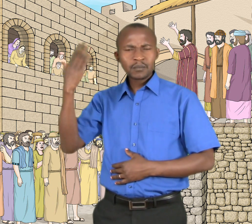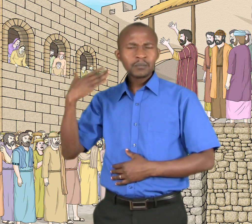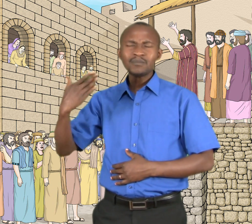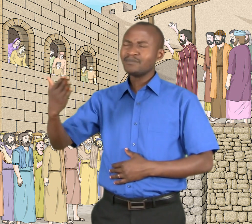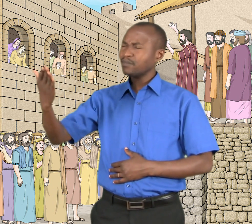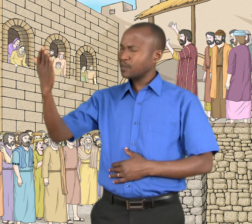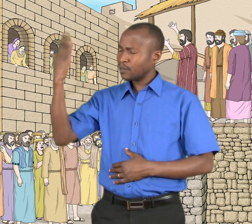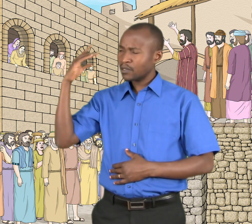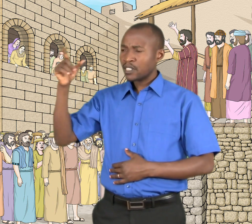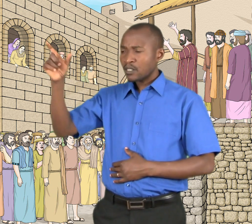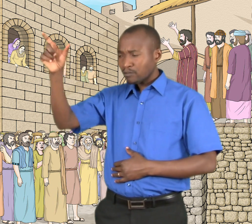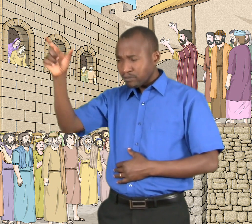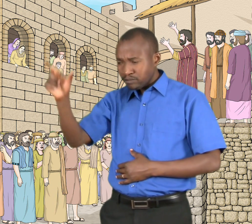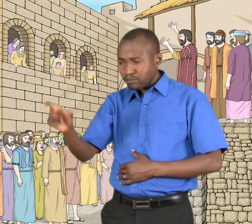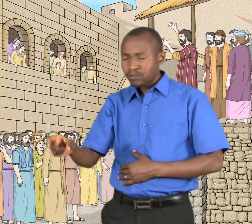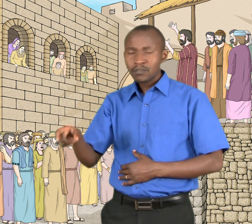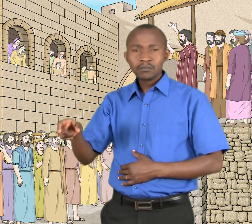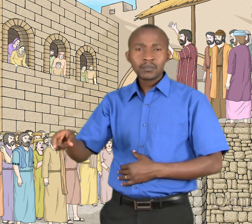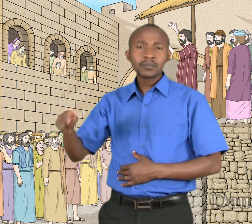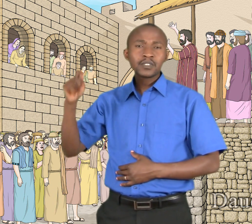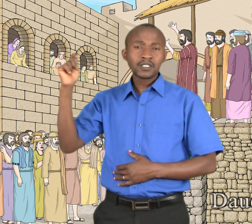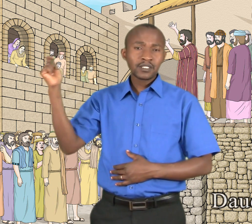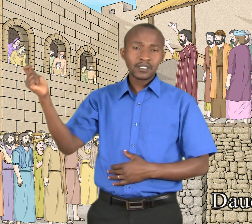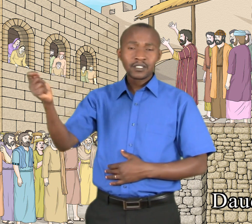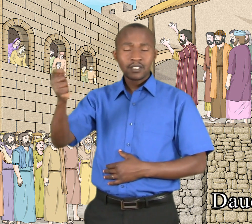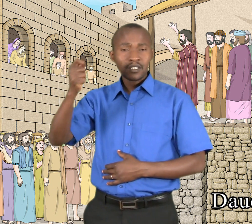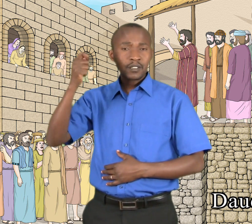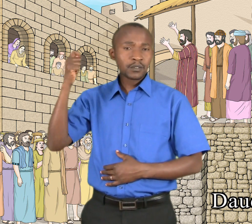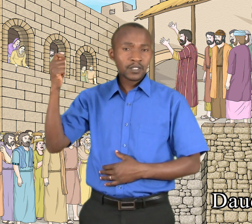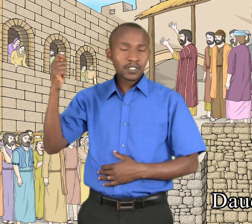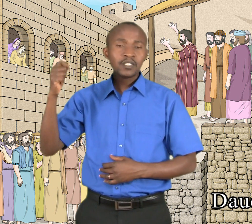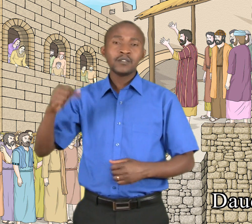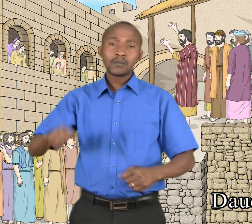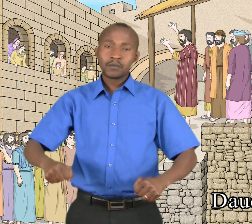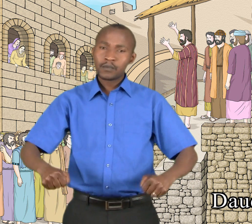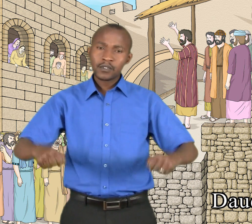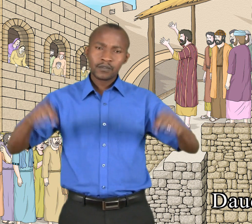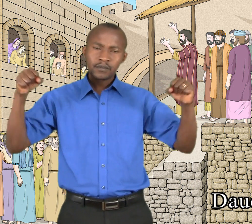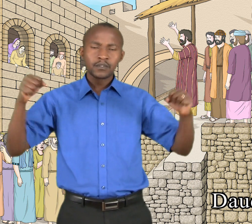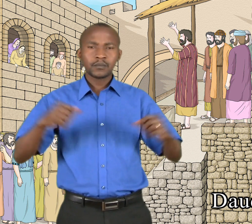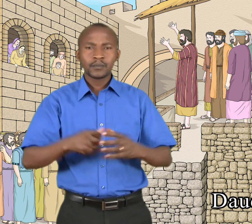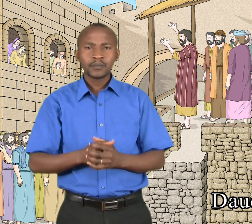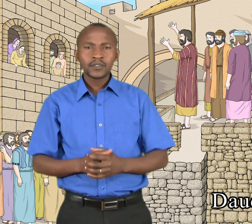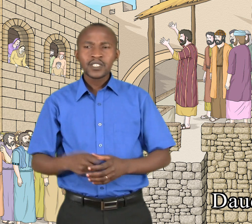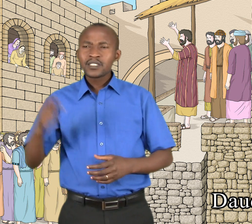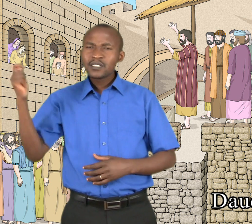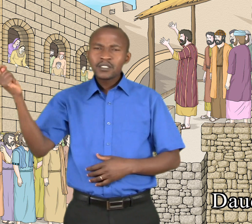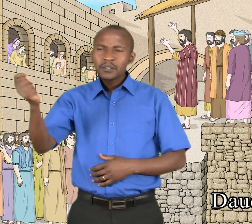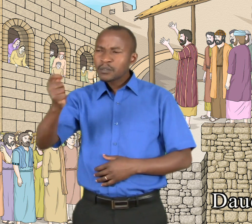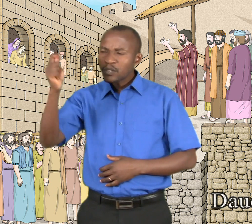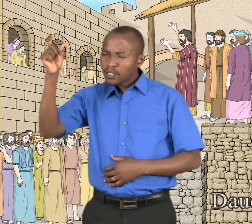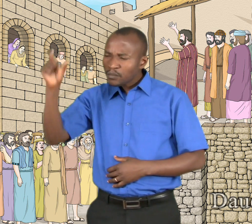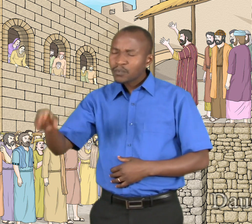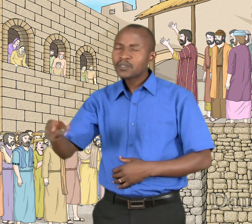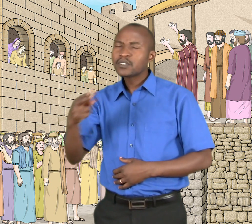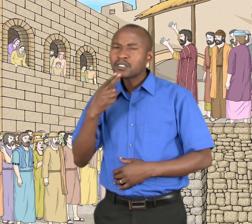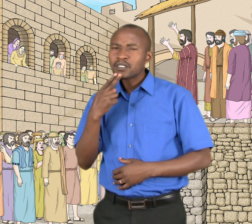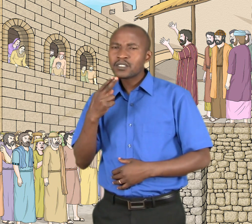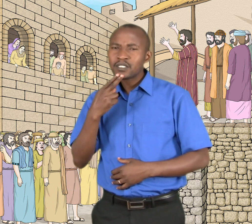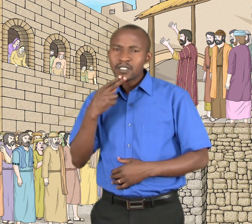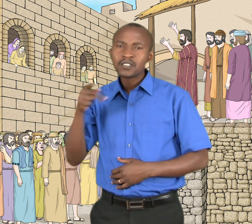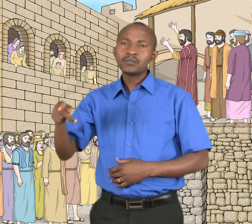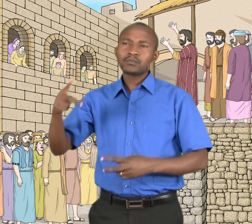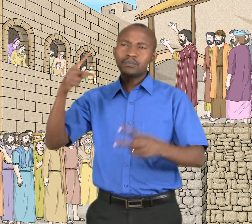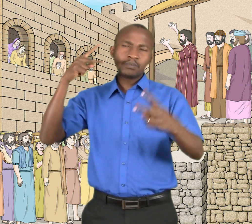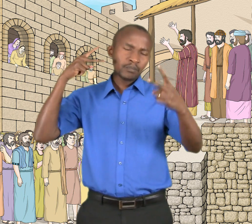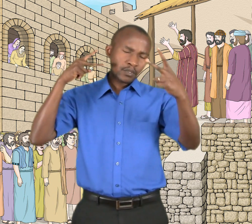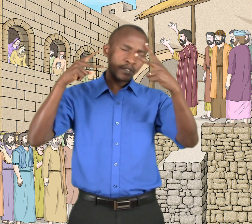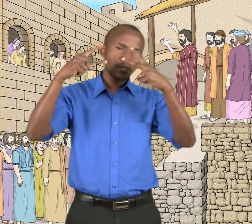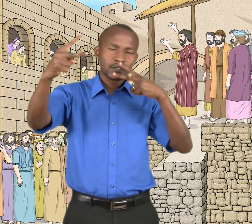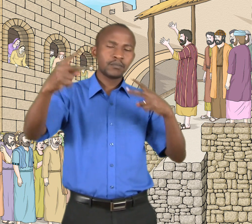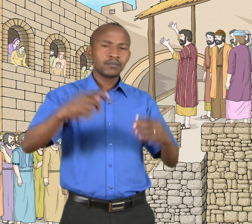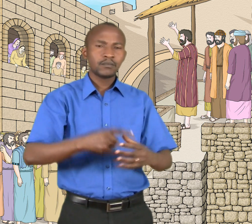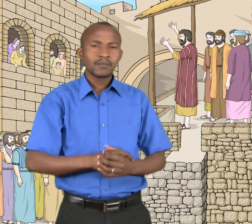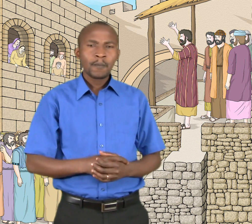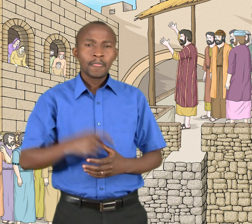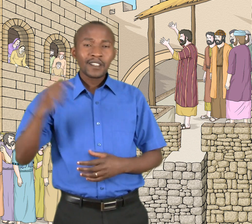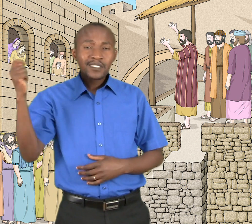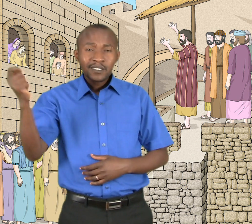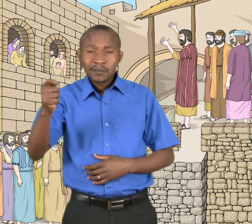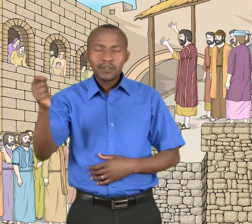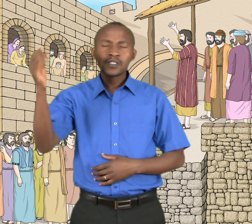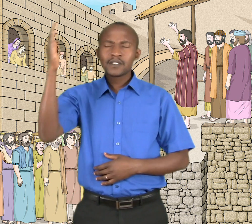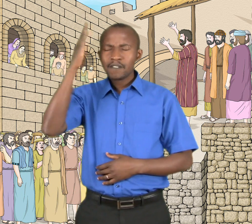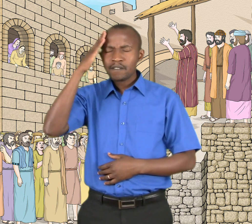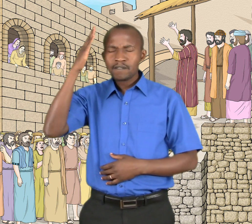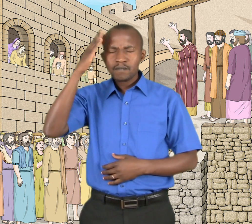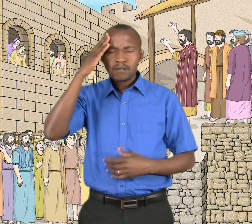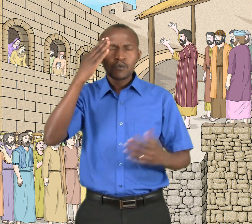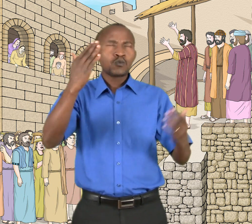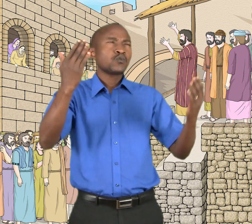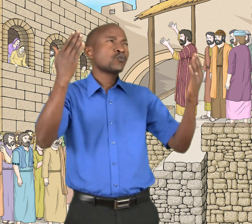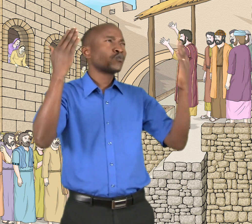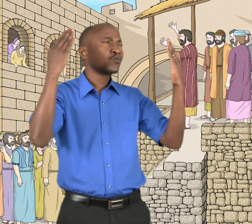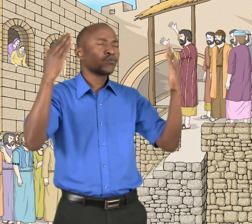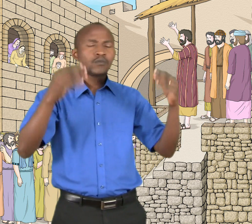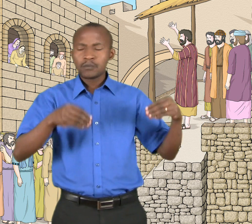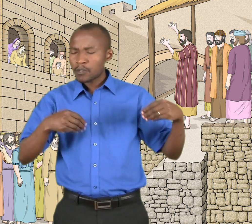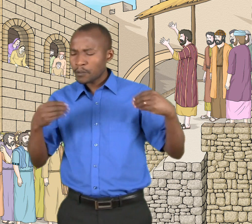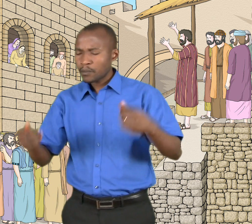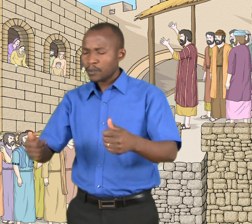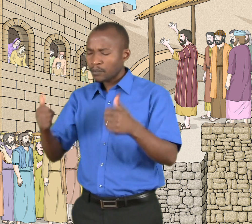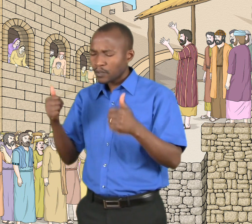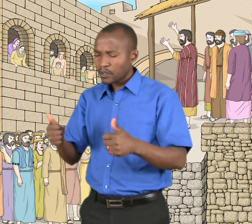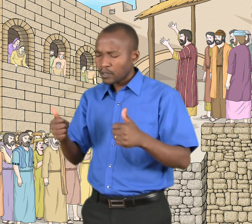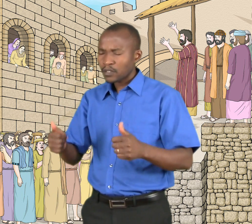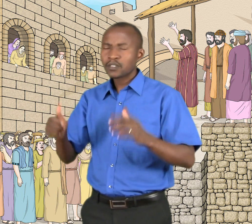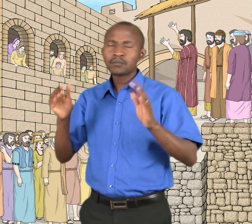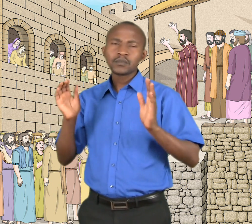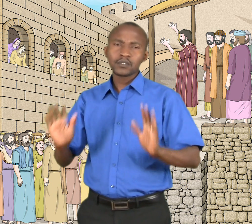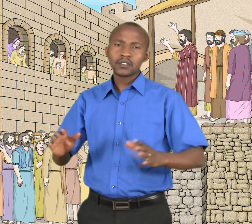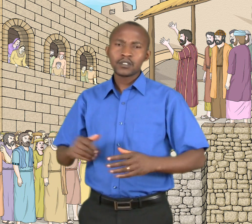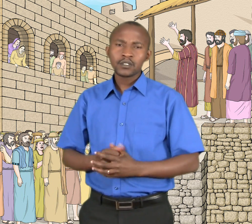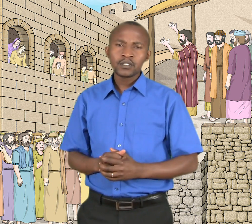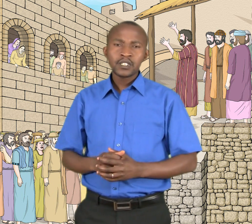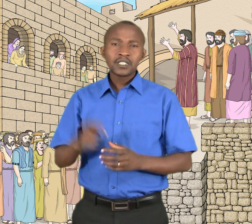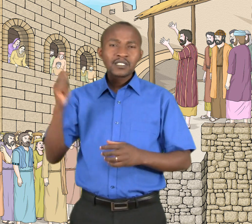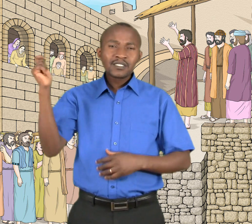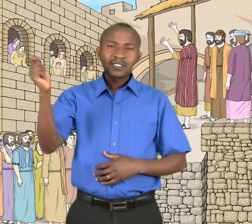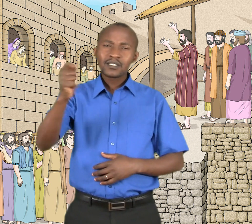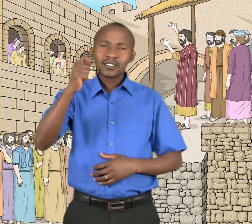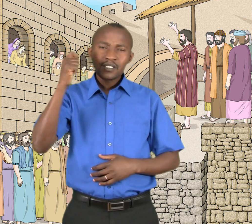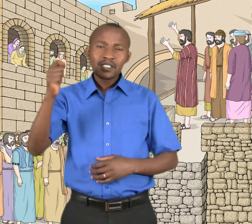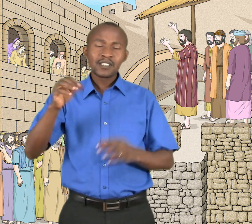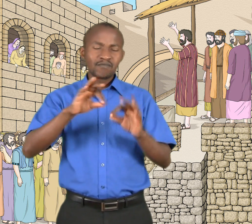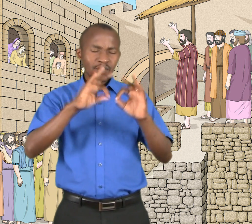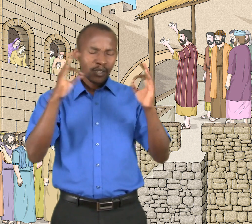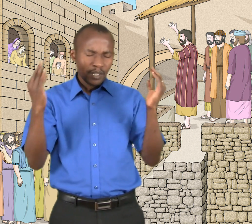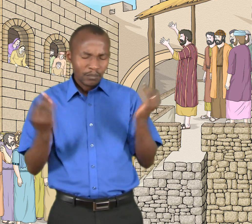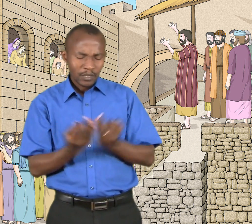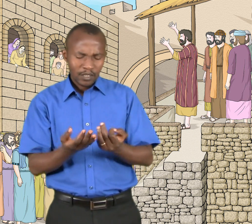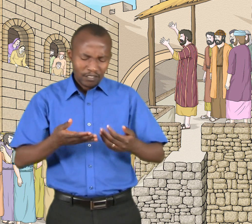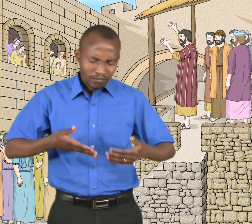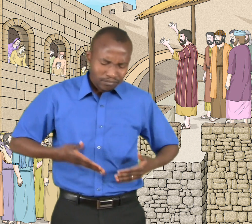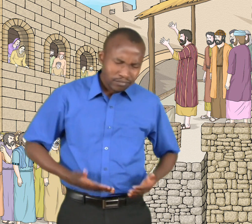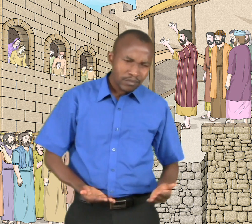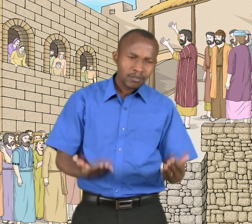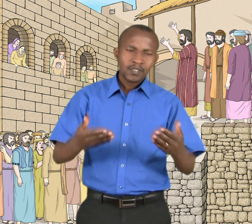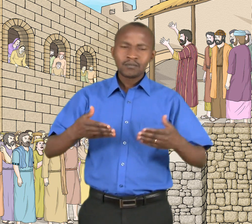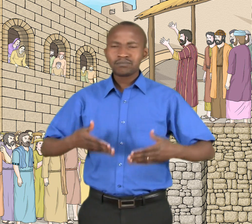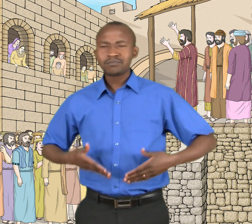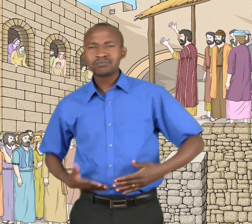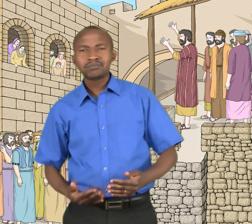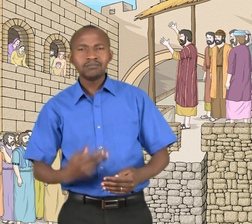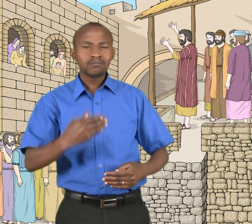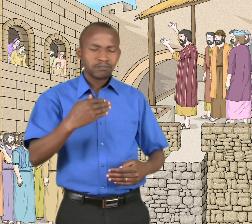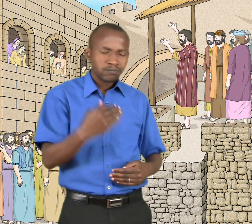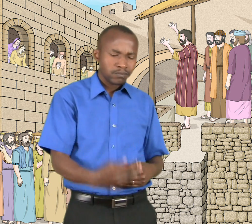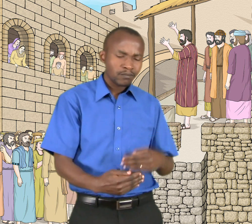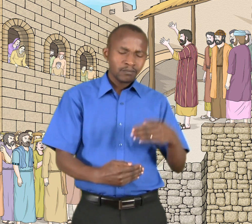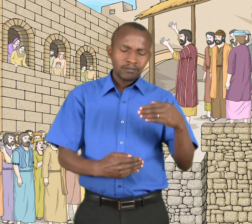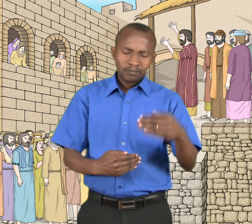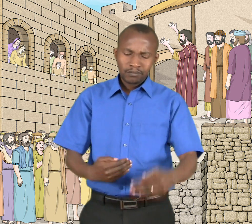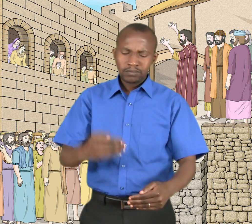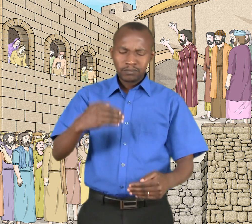David says about Him: ‘I saw the Lord always before me; because He is at my right hand, I will not be shaken. Therefore my heart is glad and my tongue rejoices;